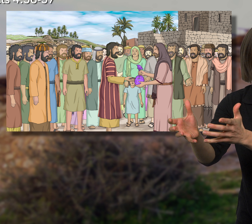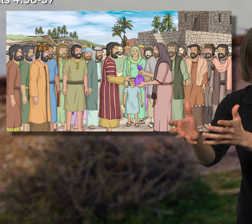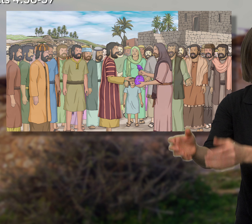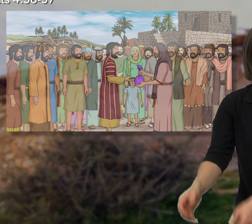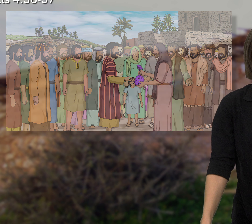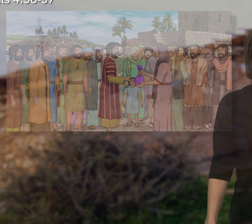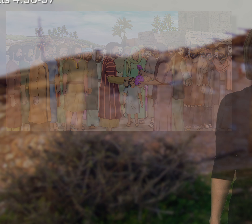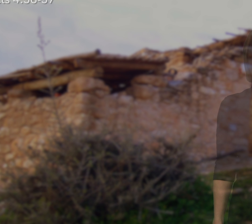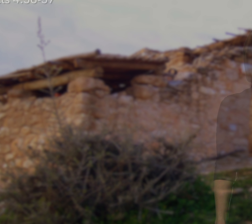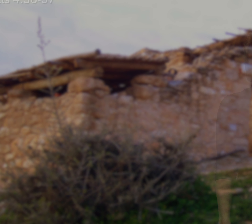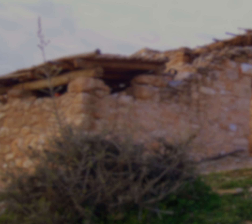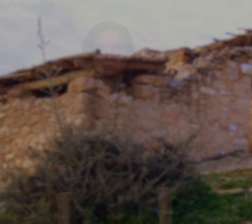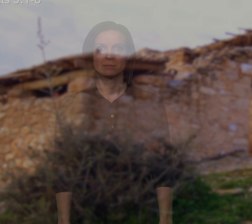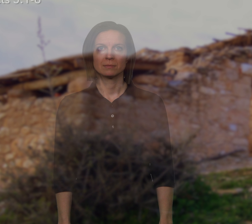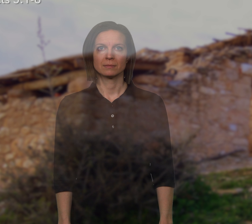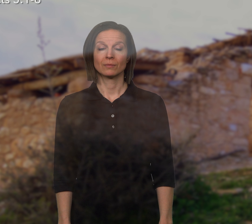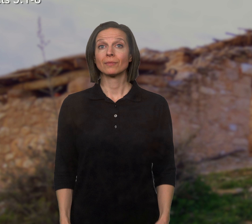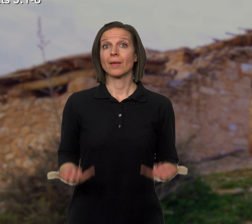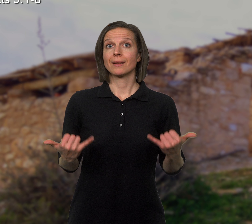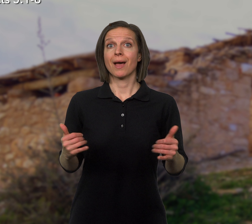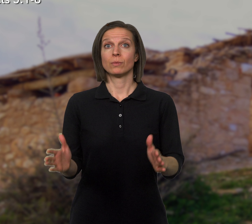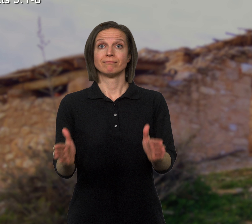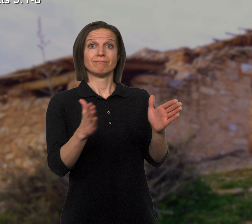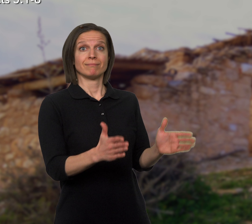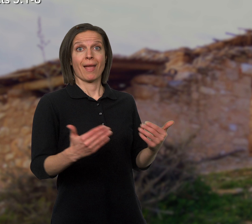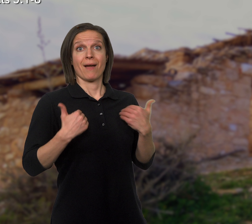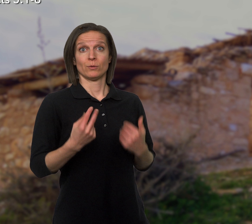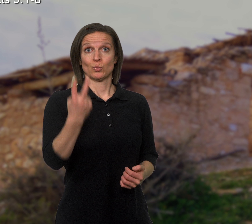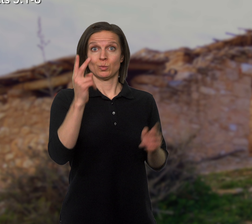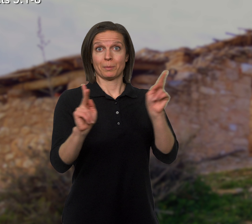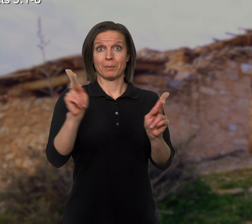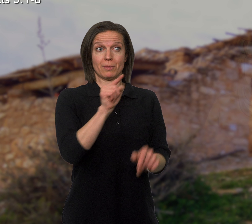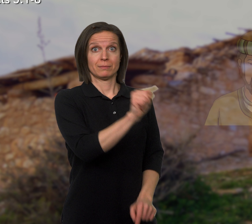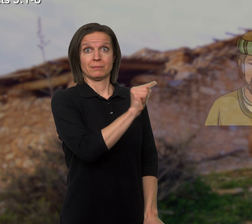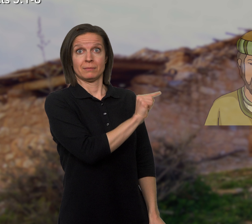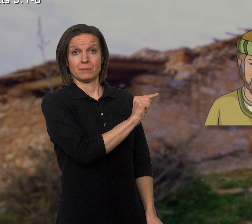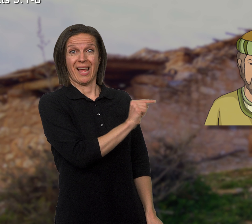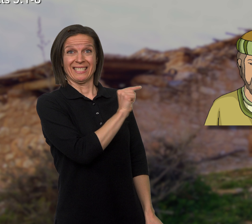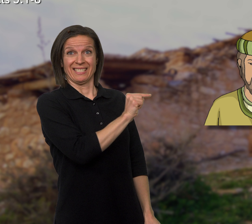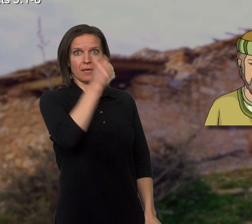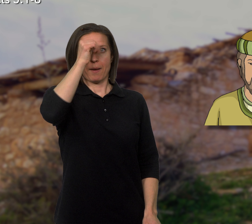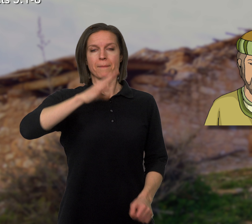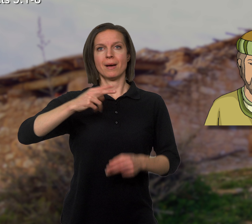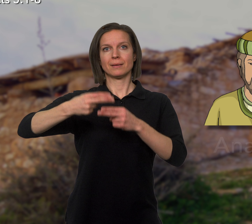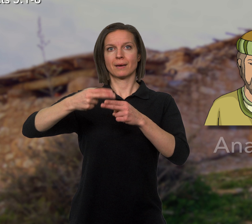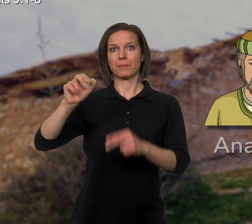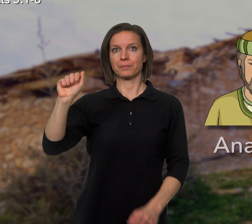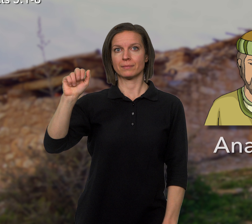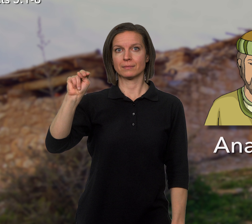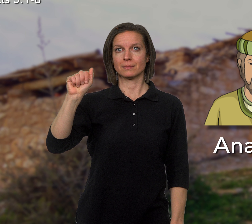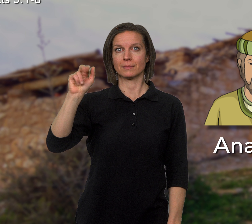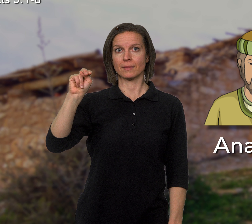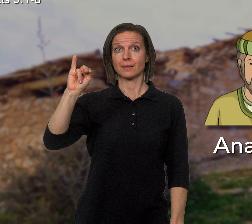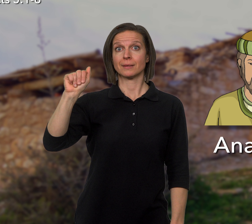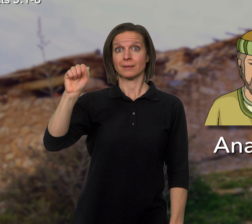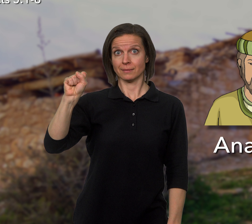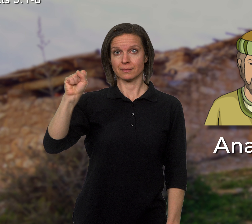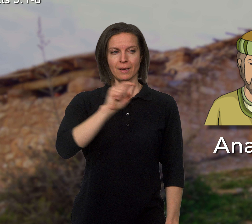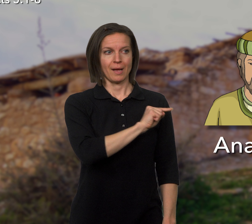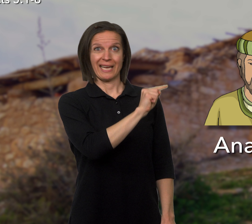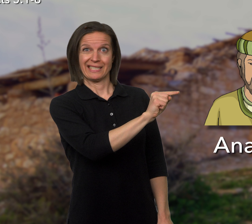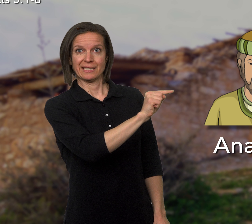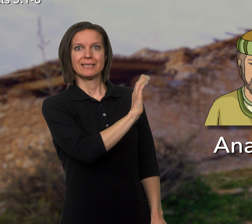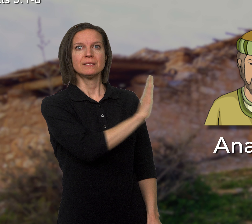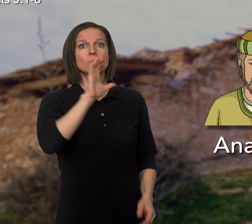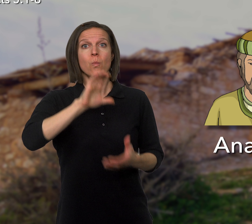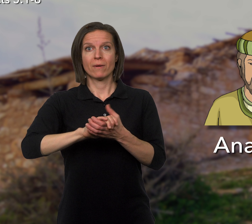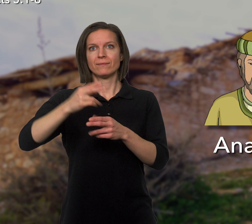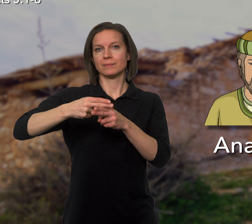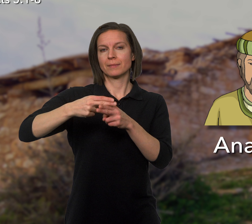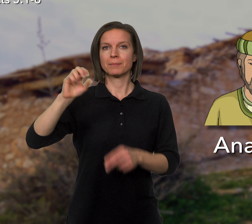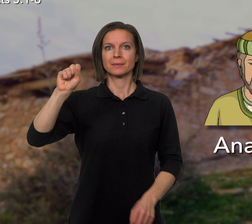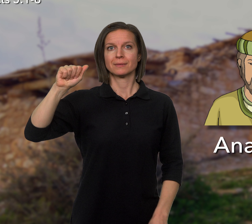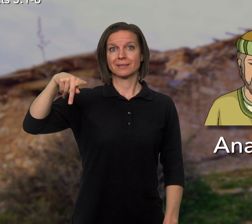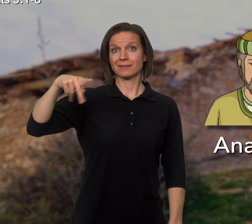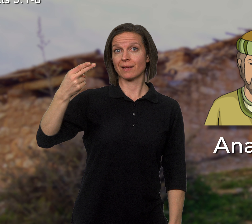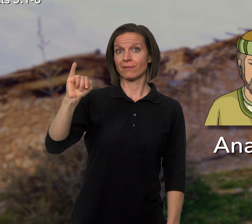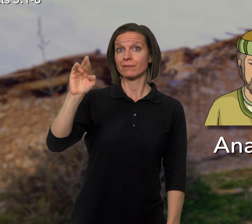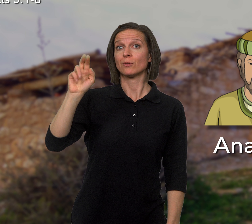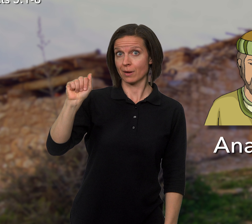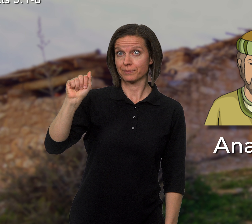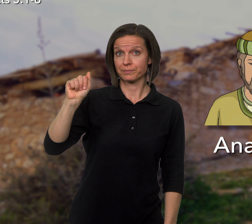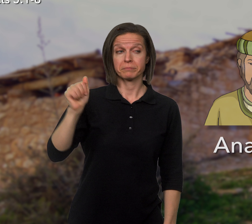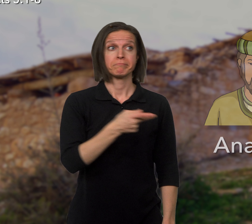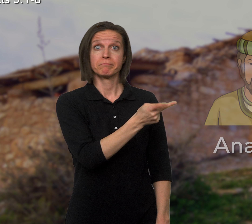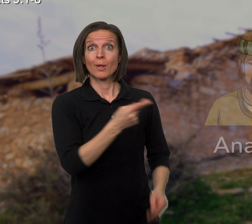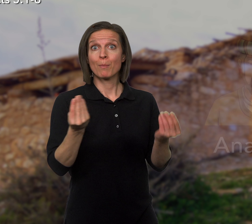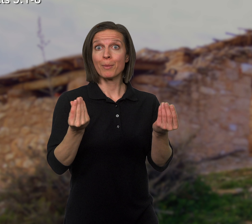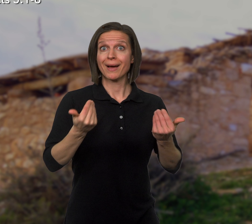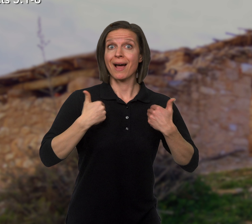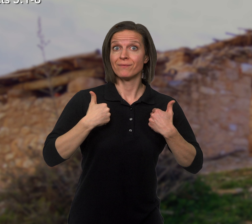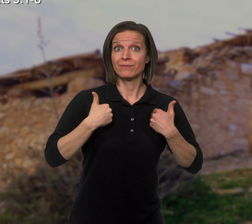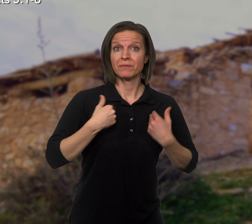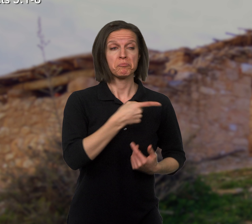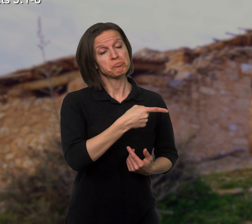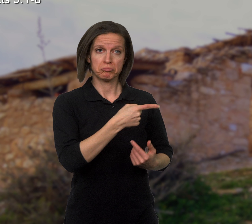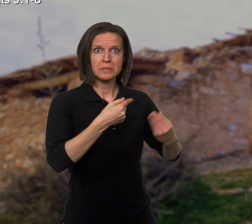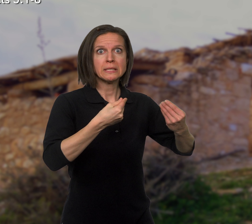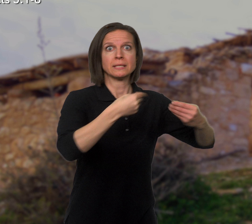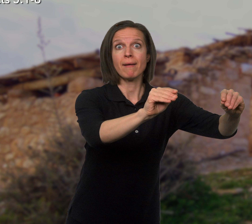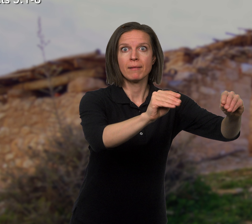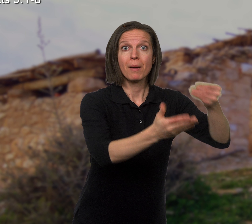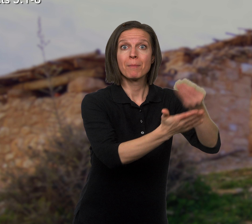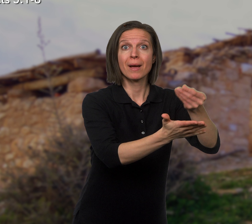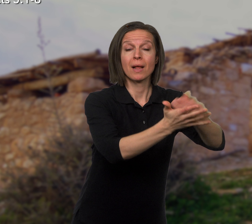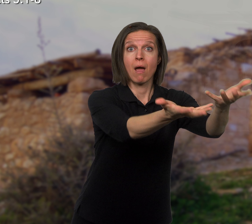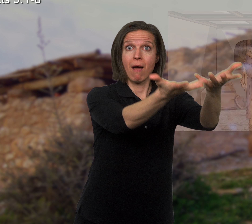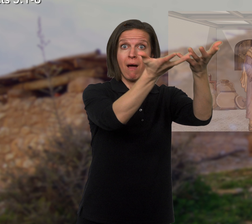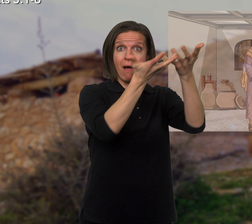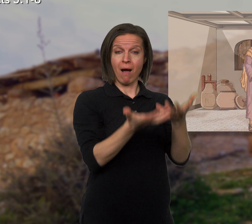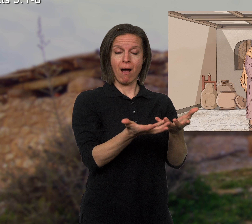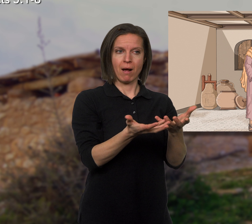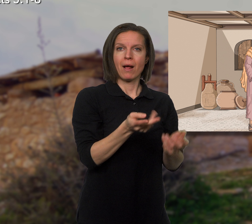Now a man named Ananias, together with his wife Sapphira, also sold a piece of property.